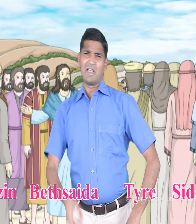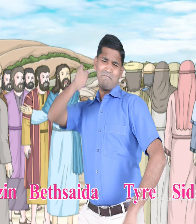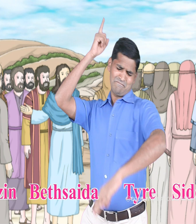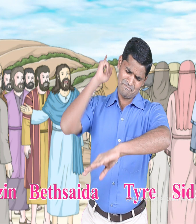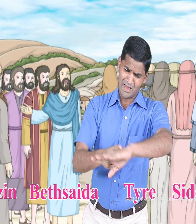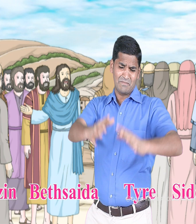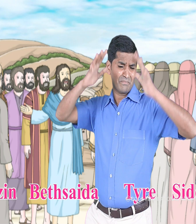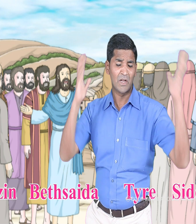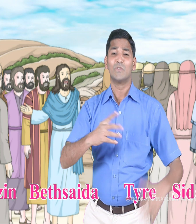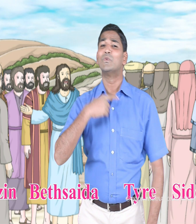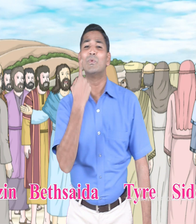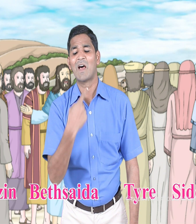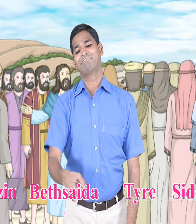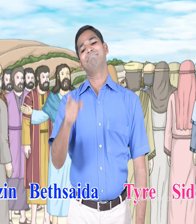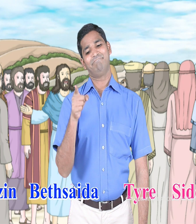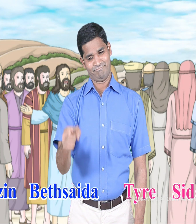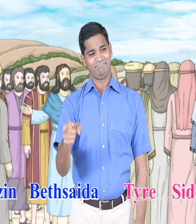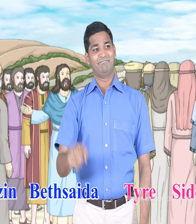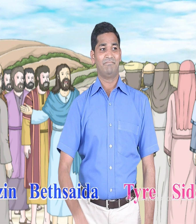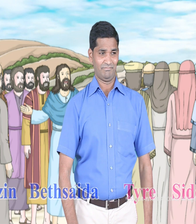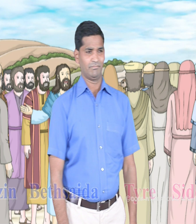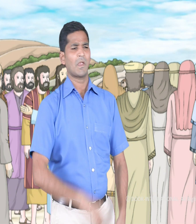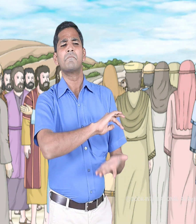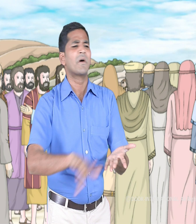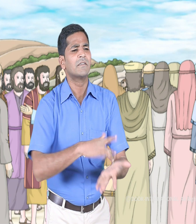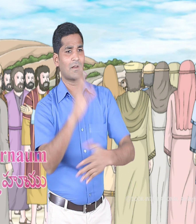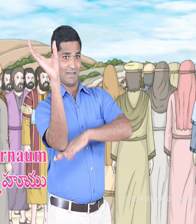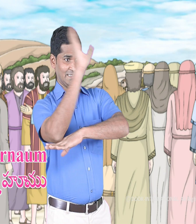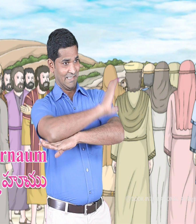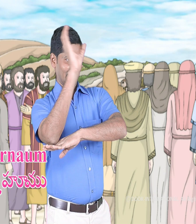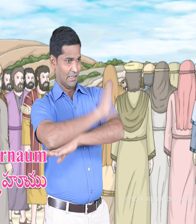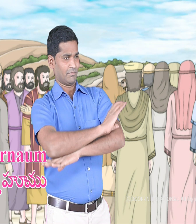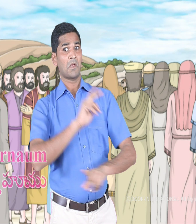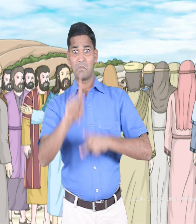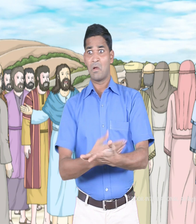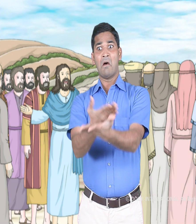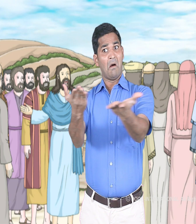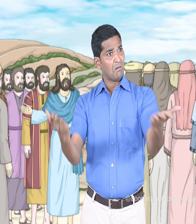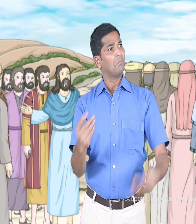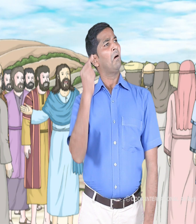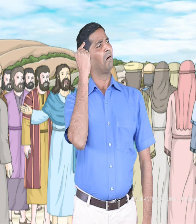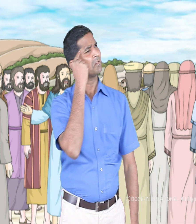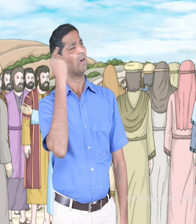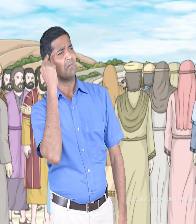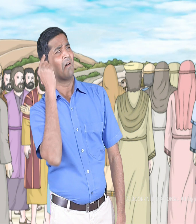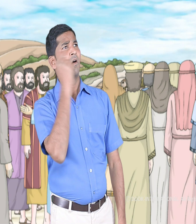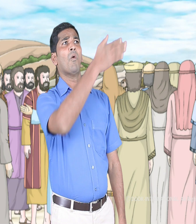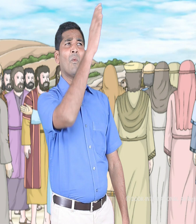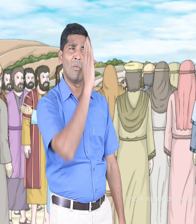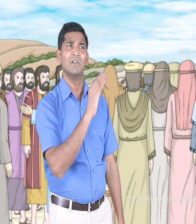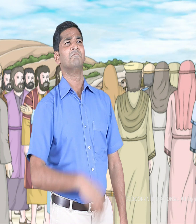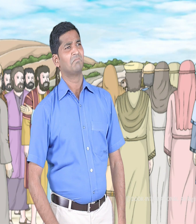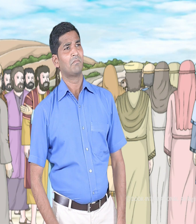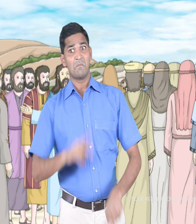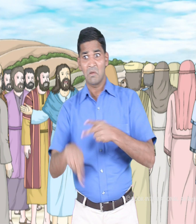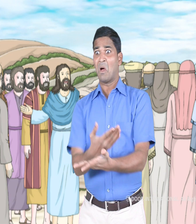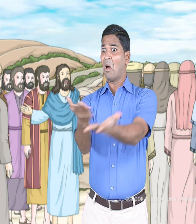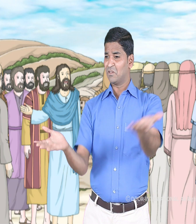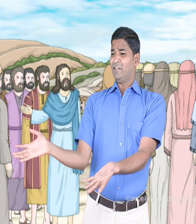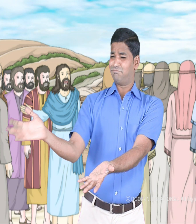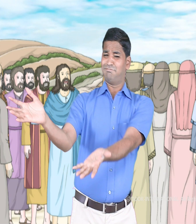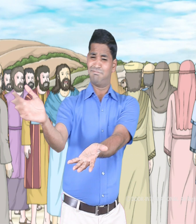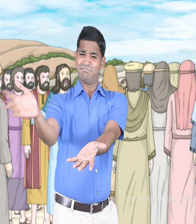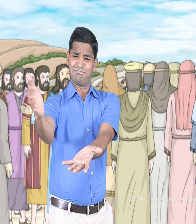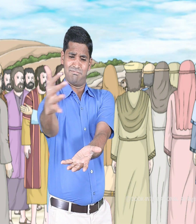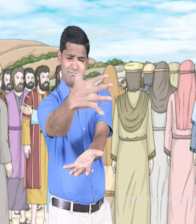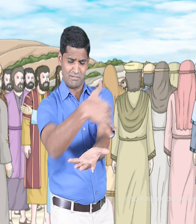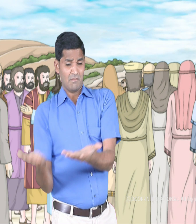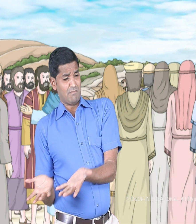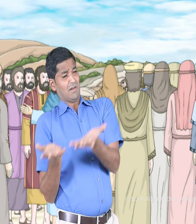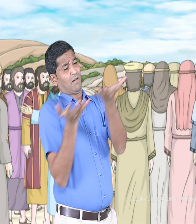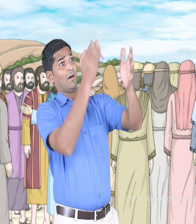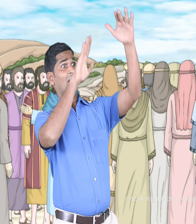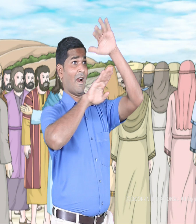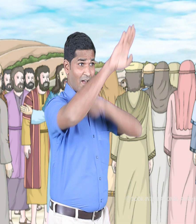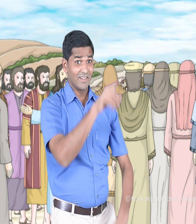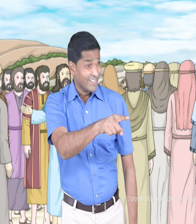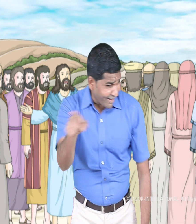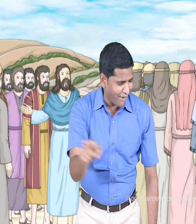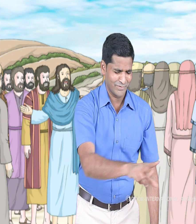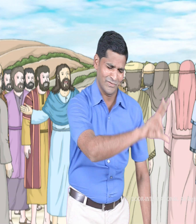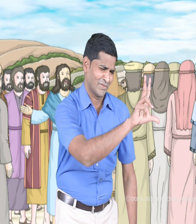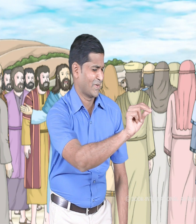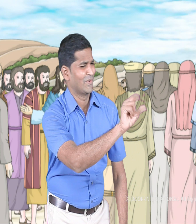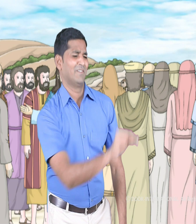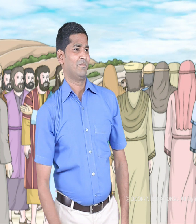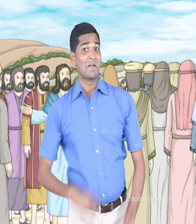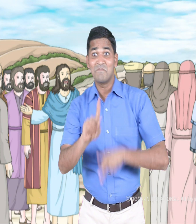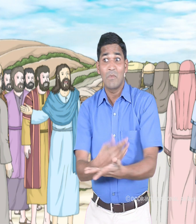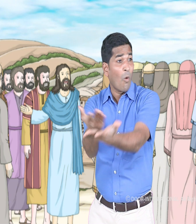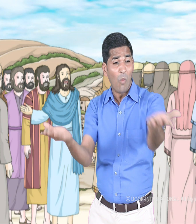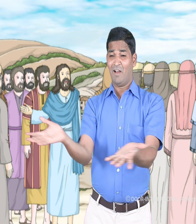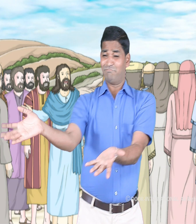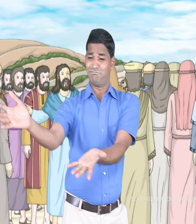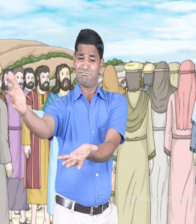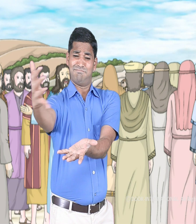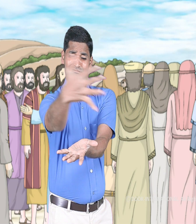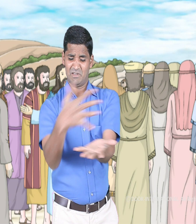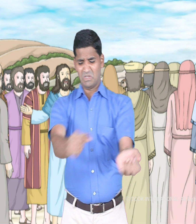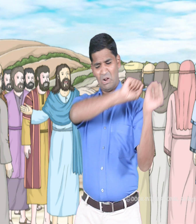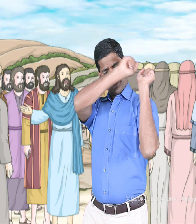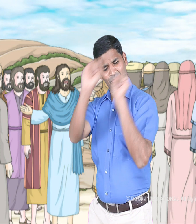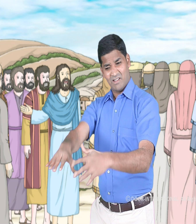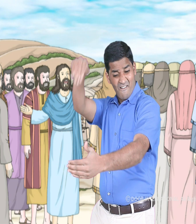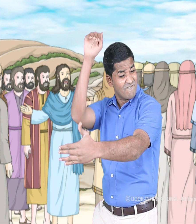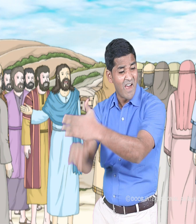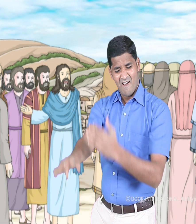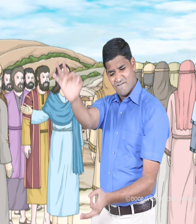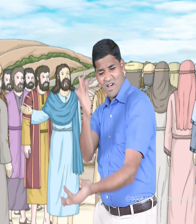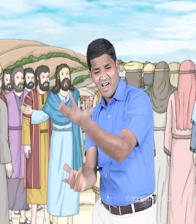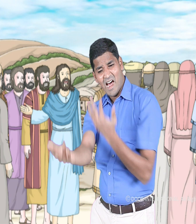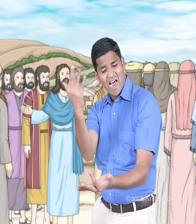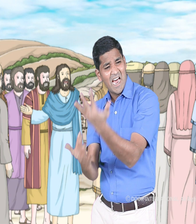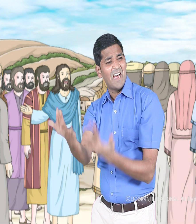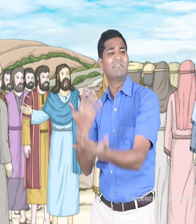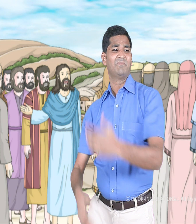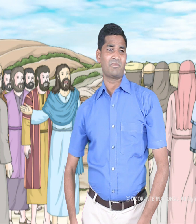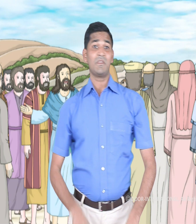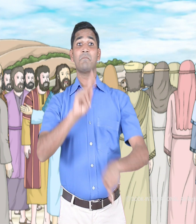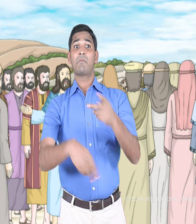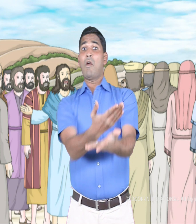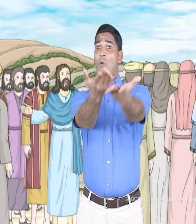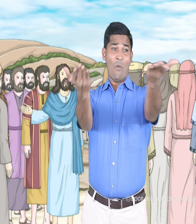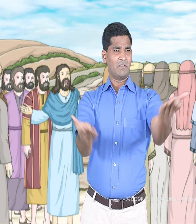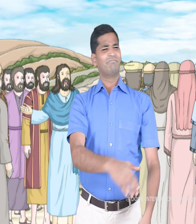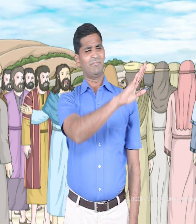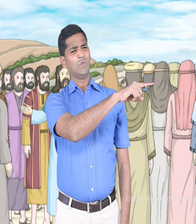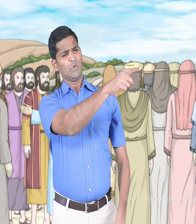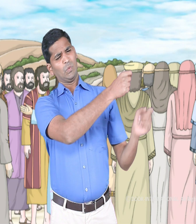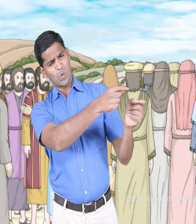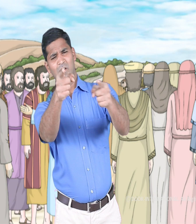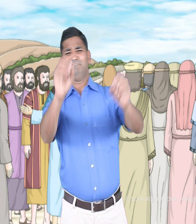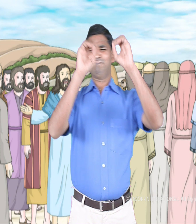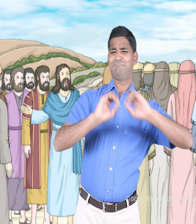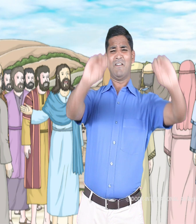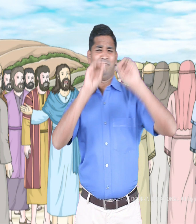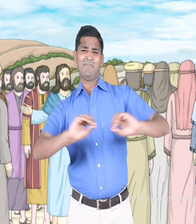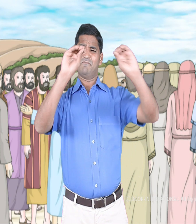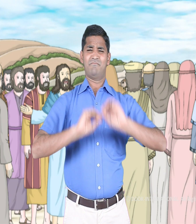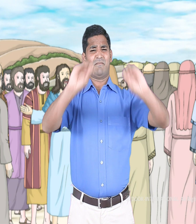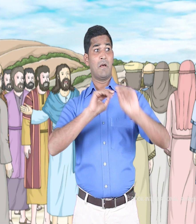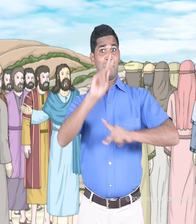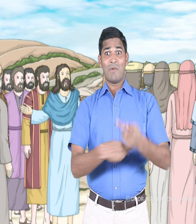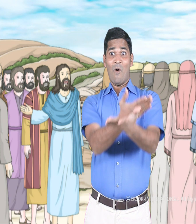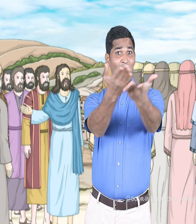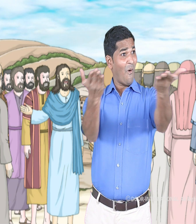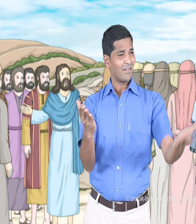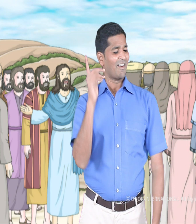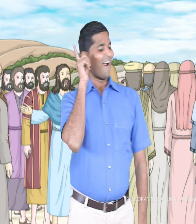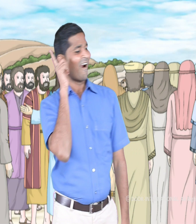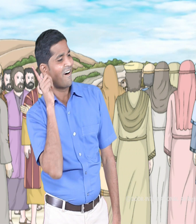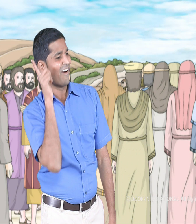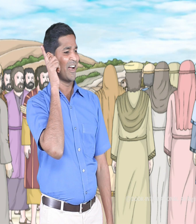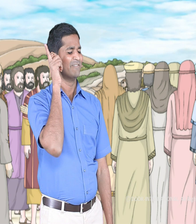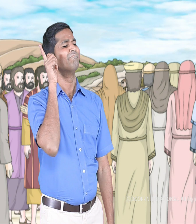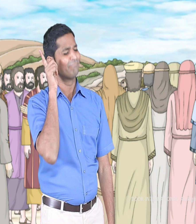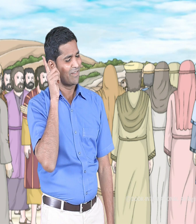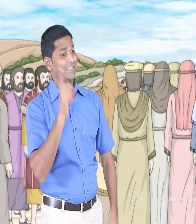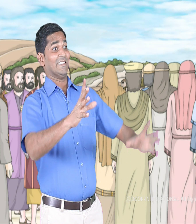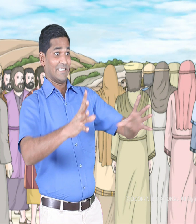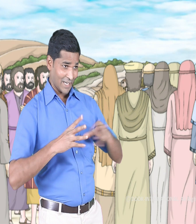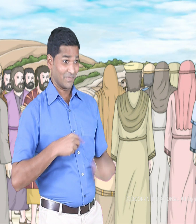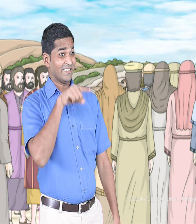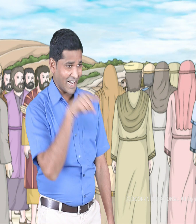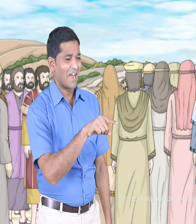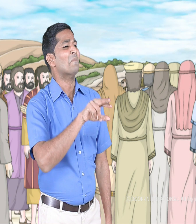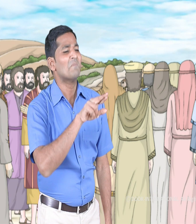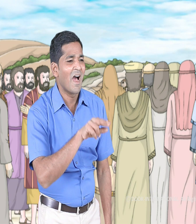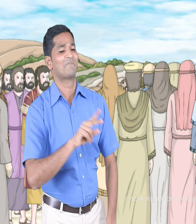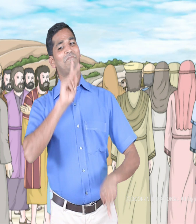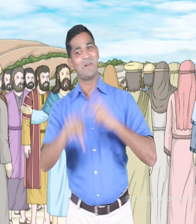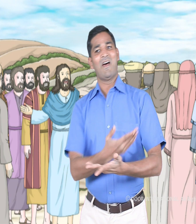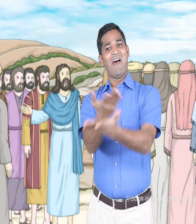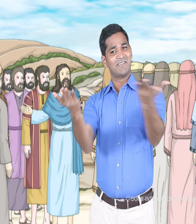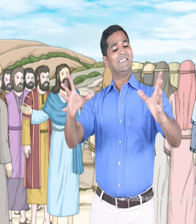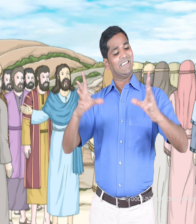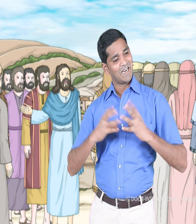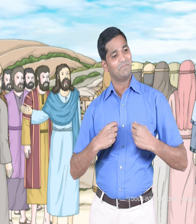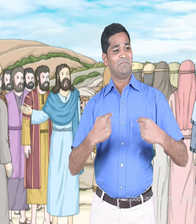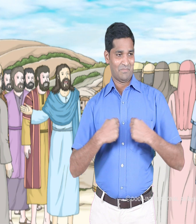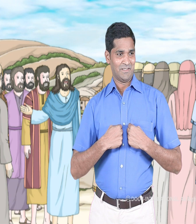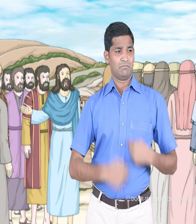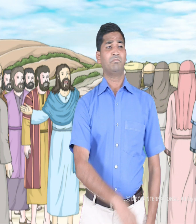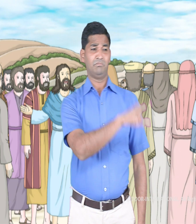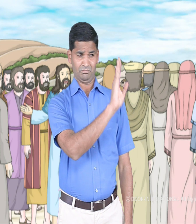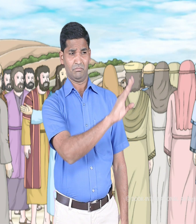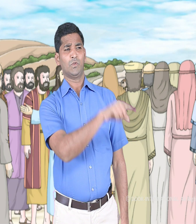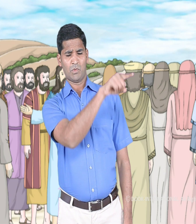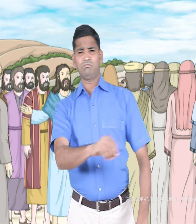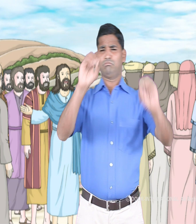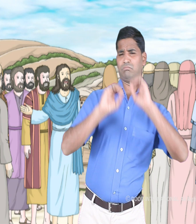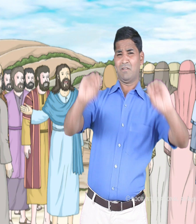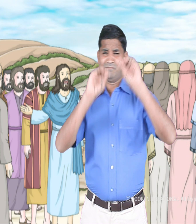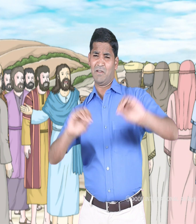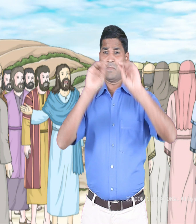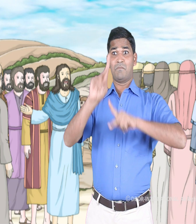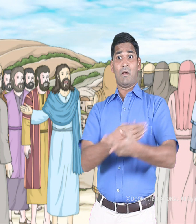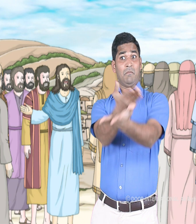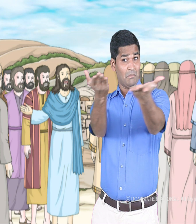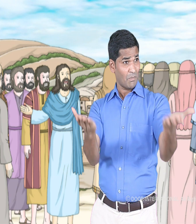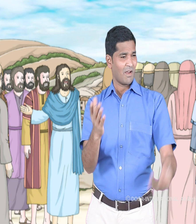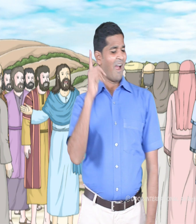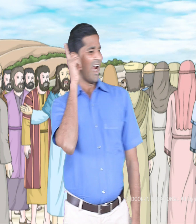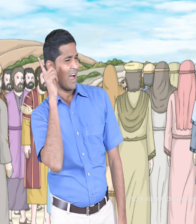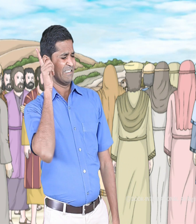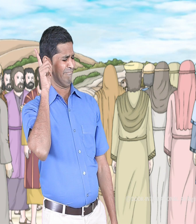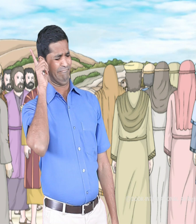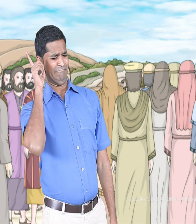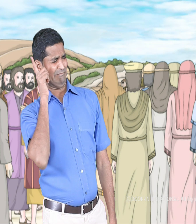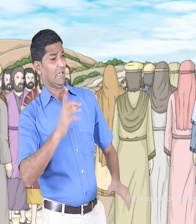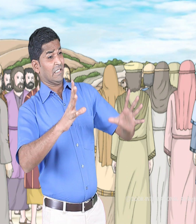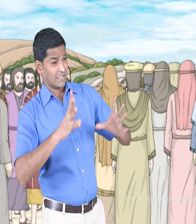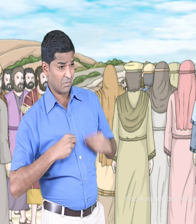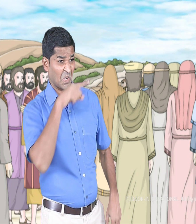And you, Capernaum, will you be lifted up to heaven? No, you will be brought down to Hades! Whoever listens to you listens to Me;